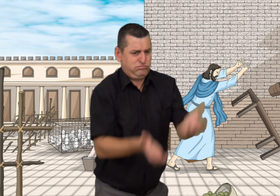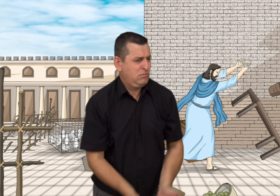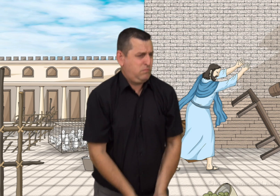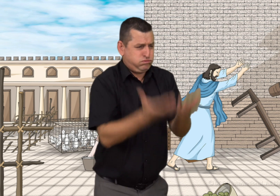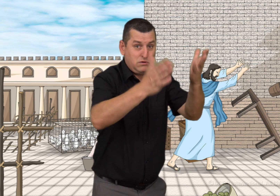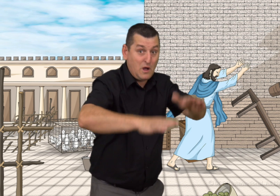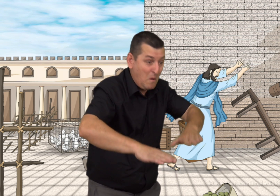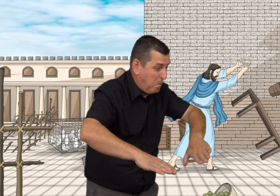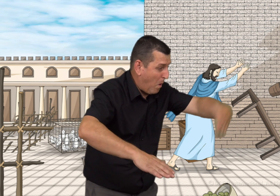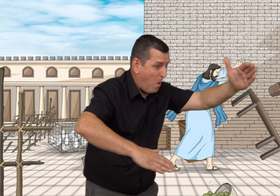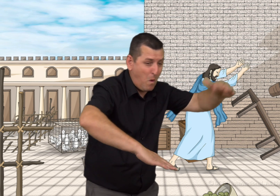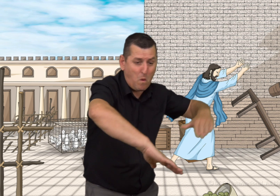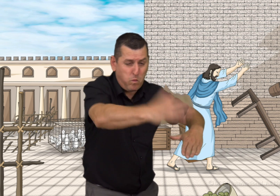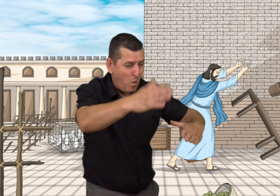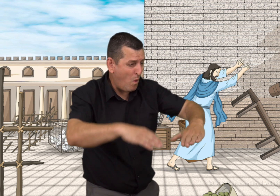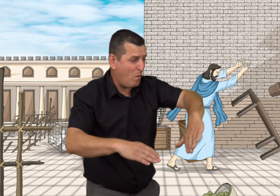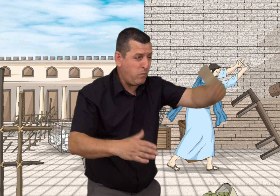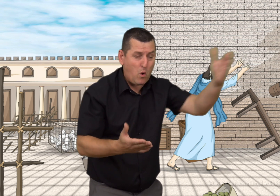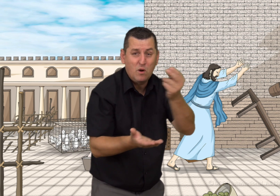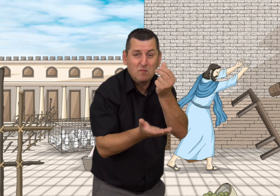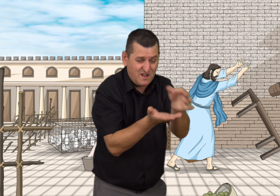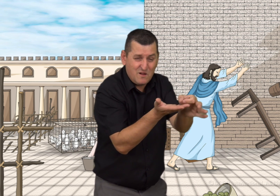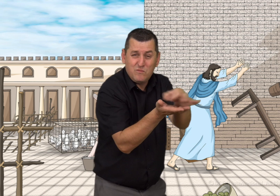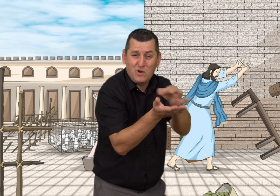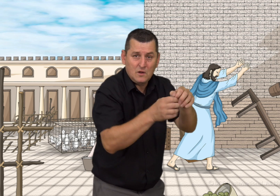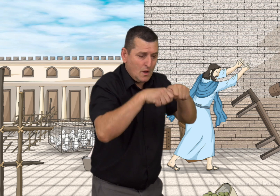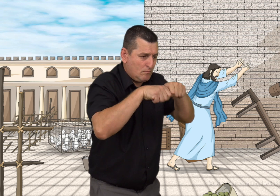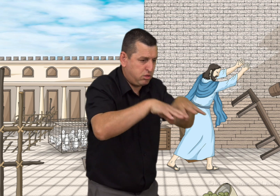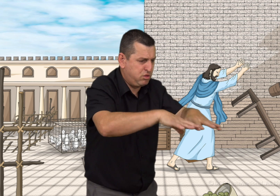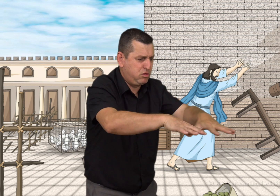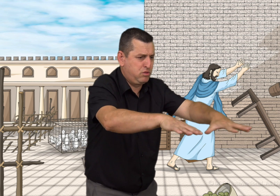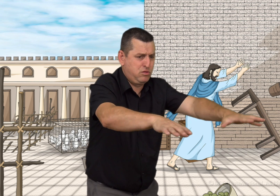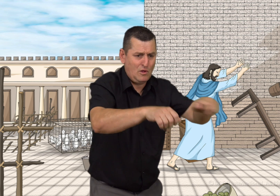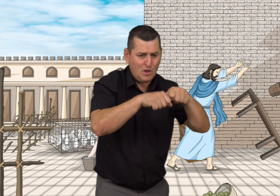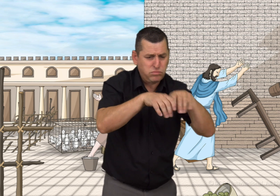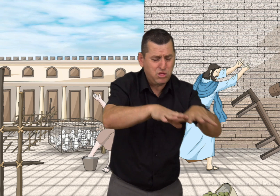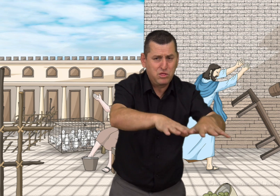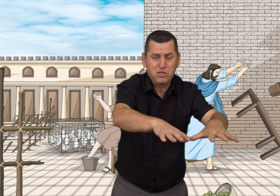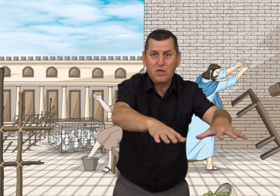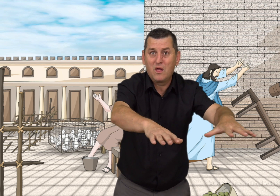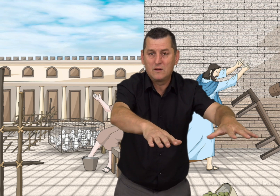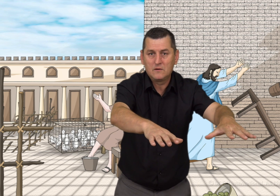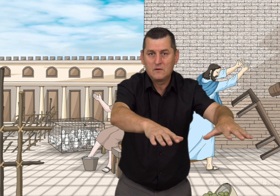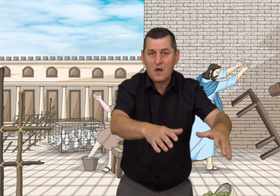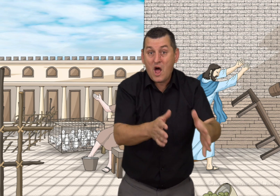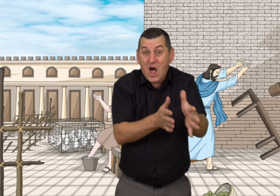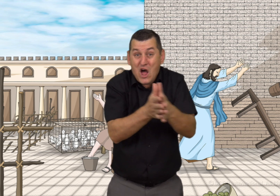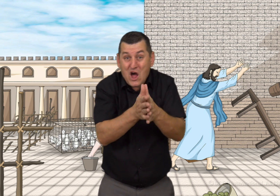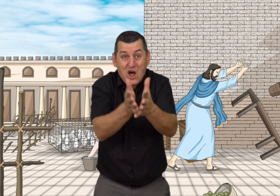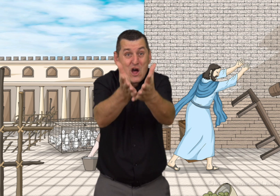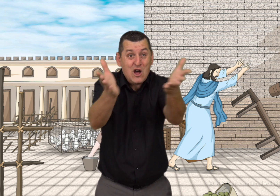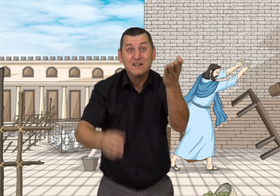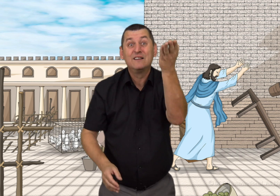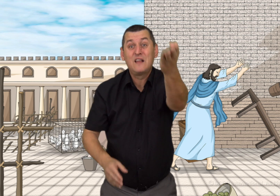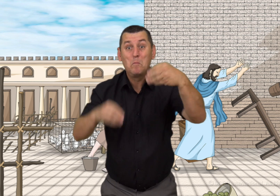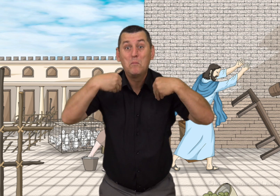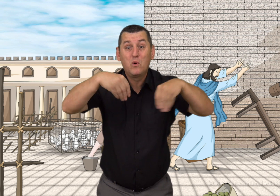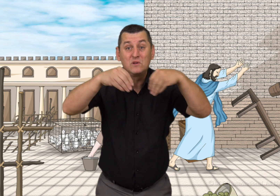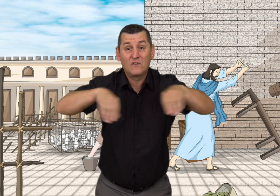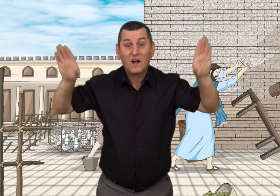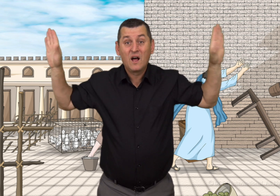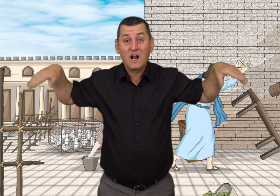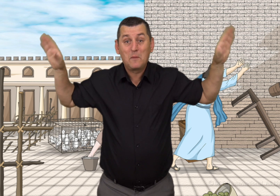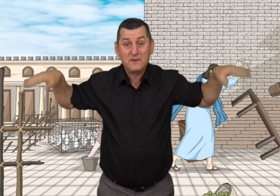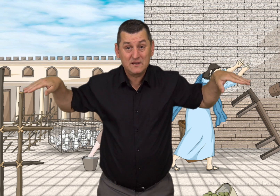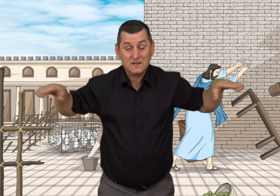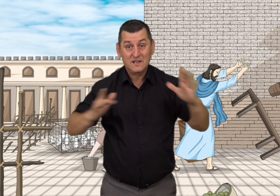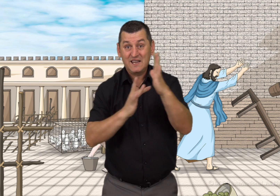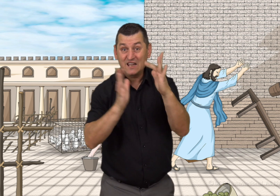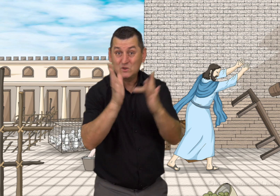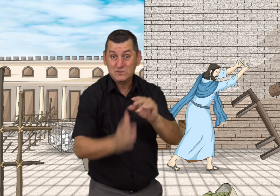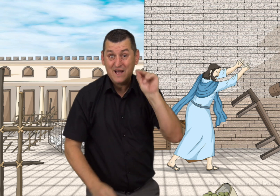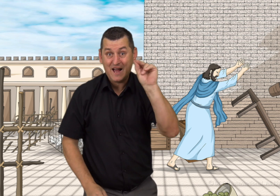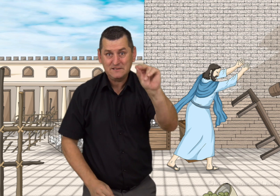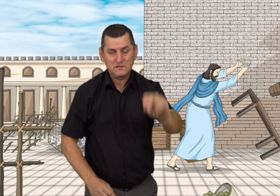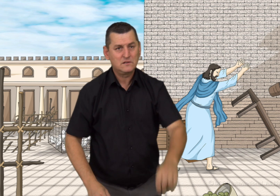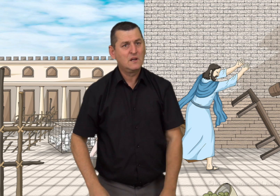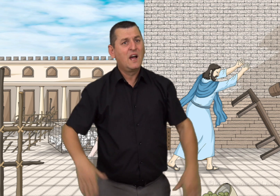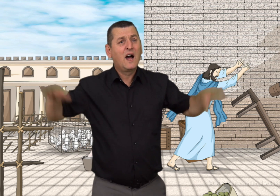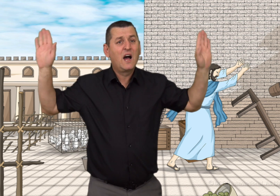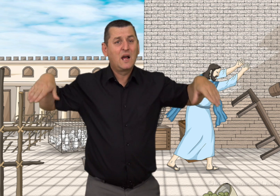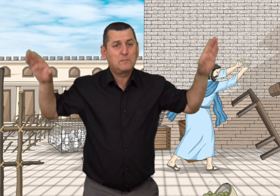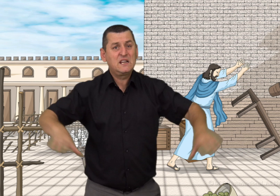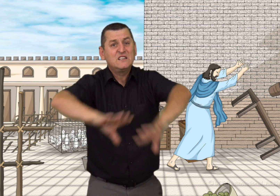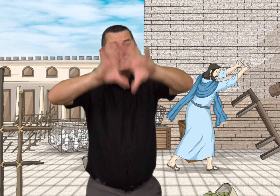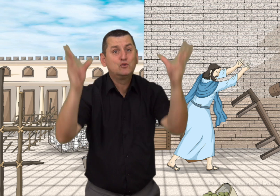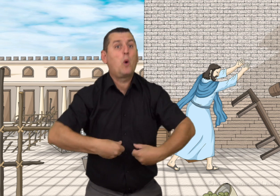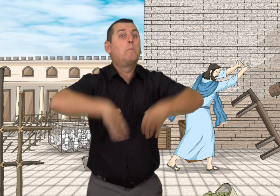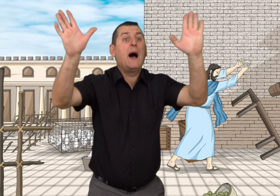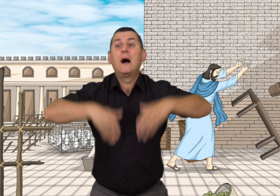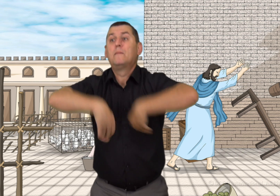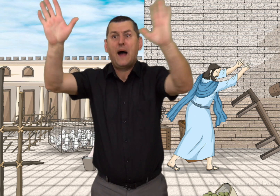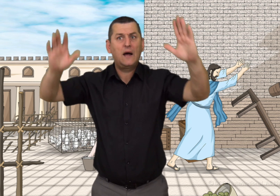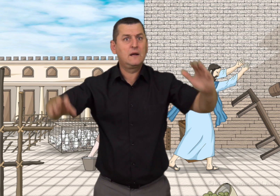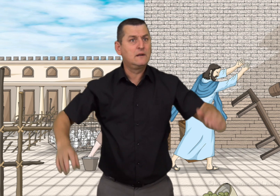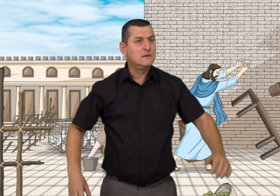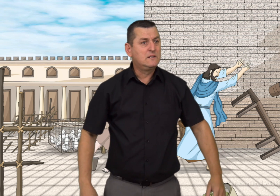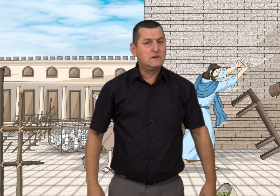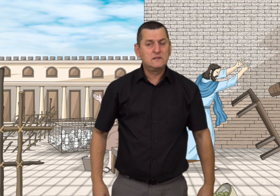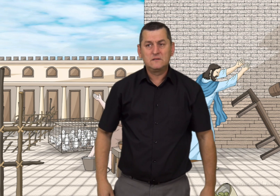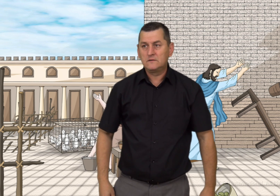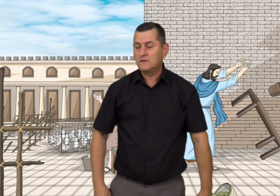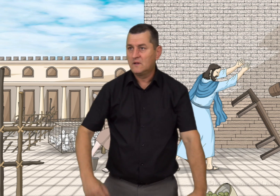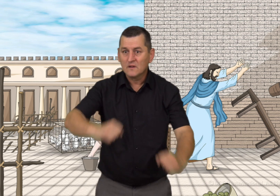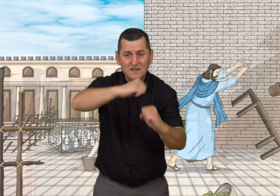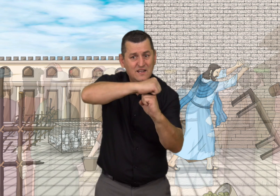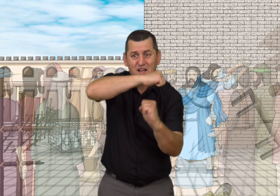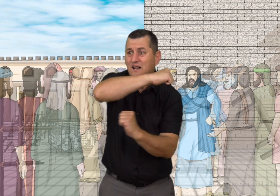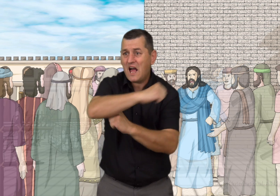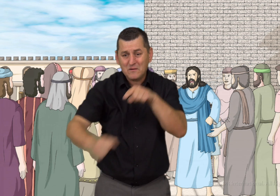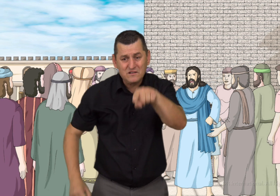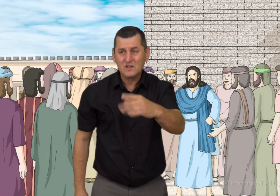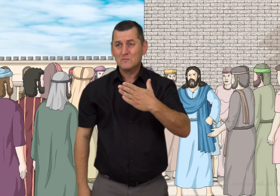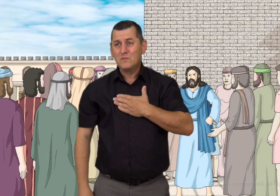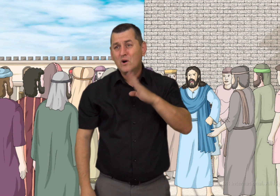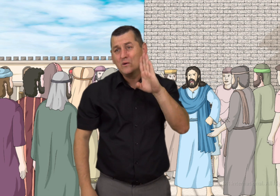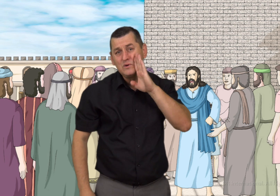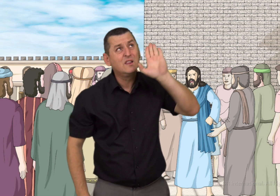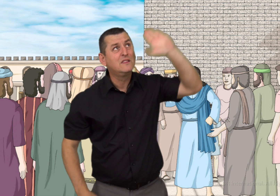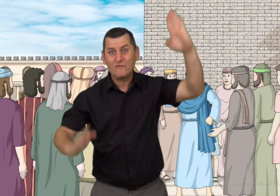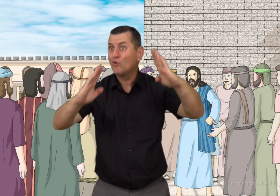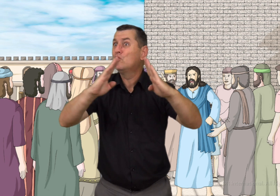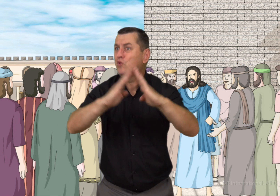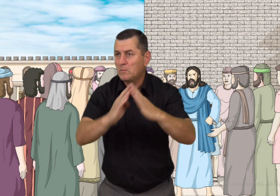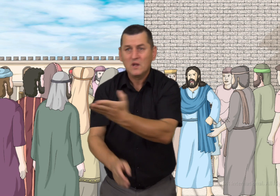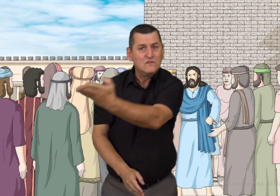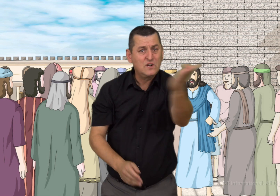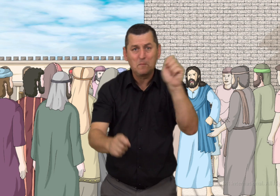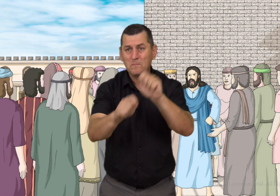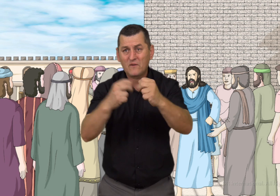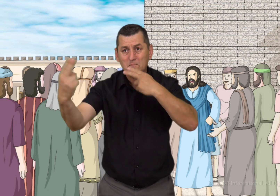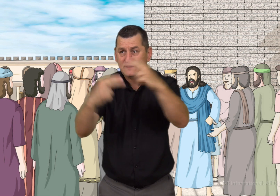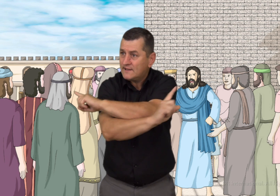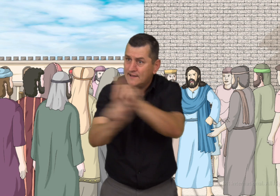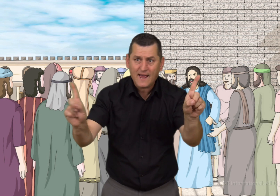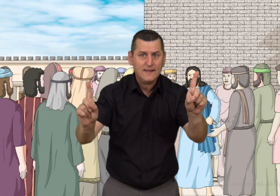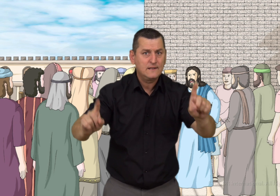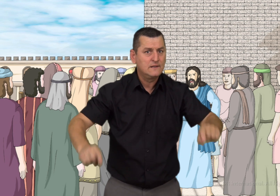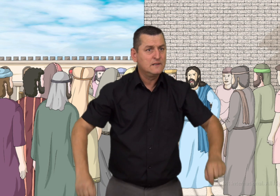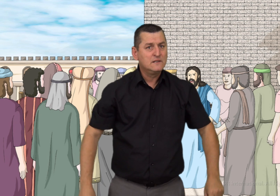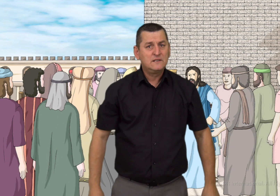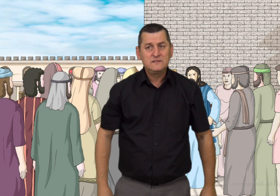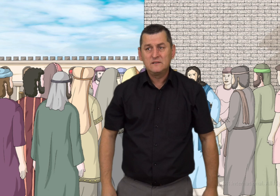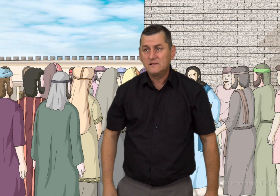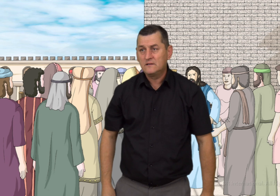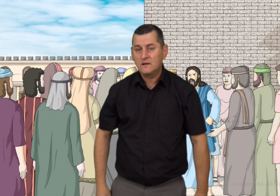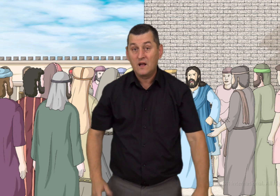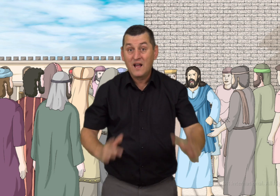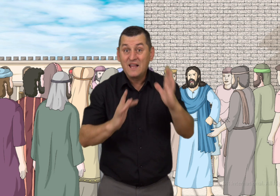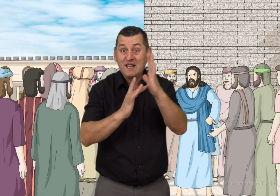To those selling doves He said, “Get these out of here!